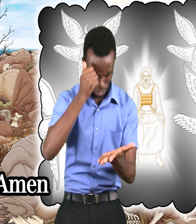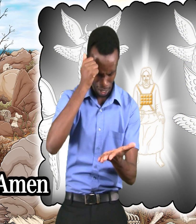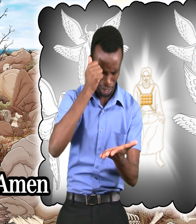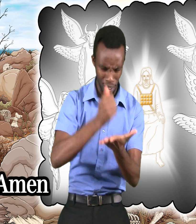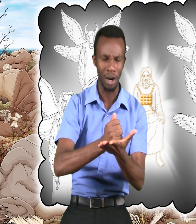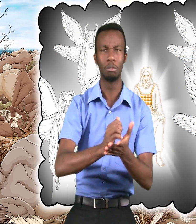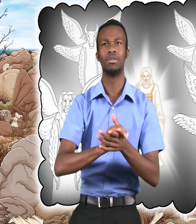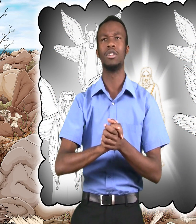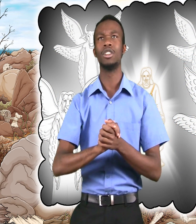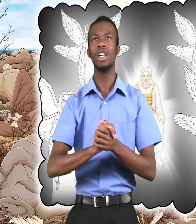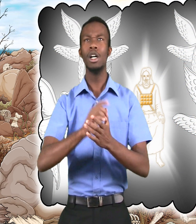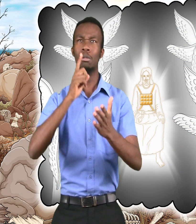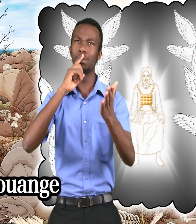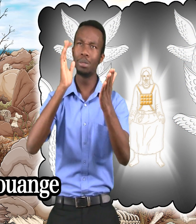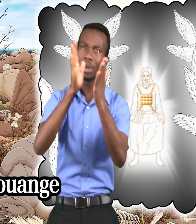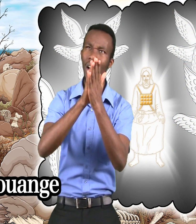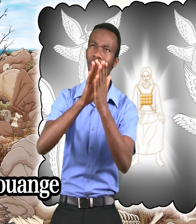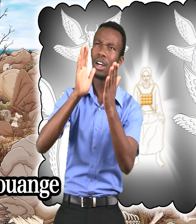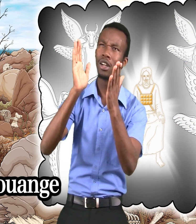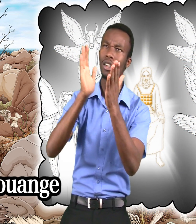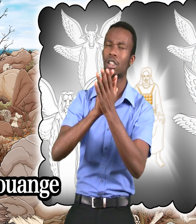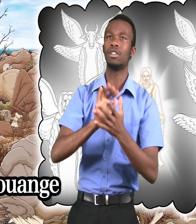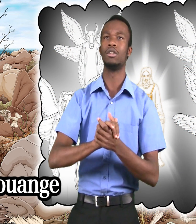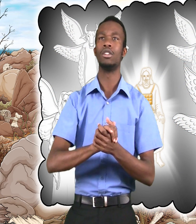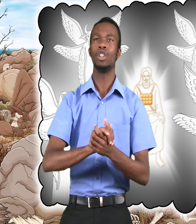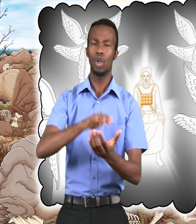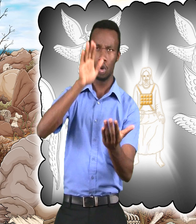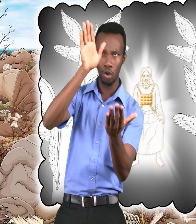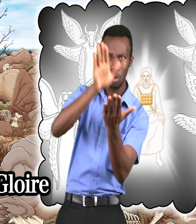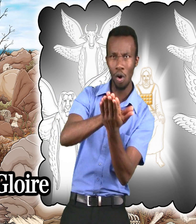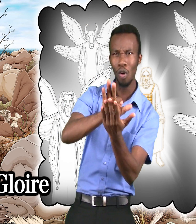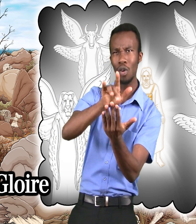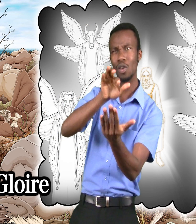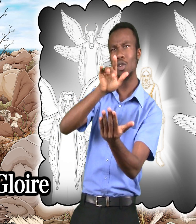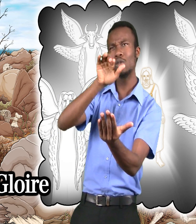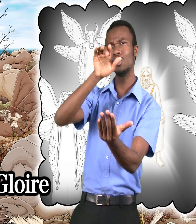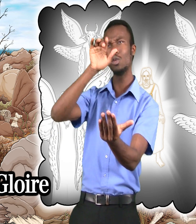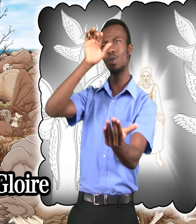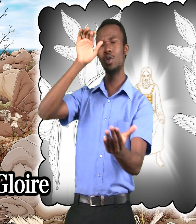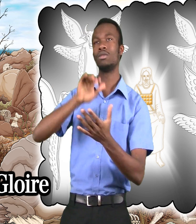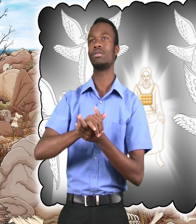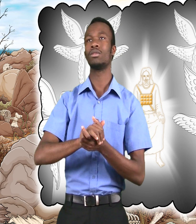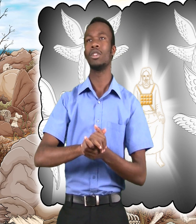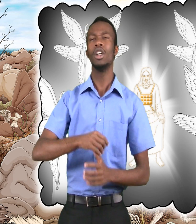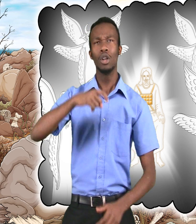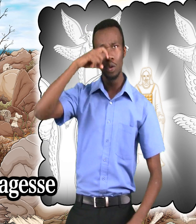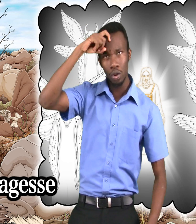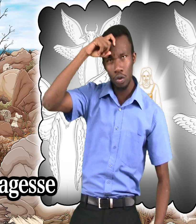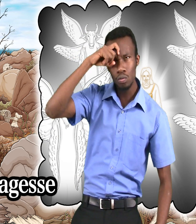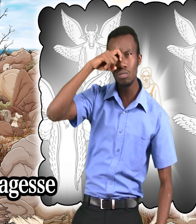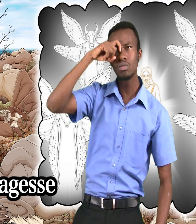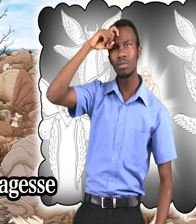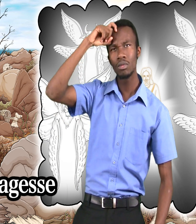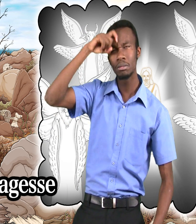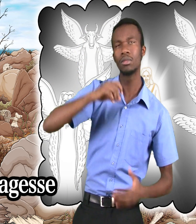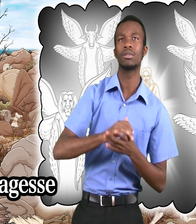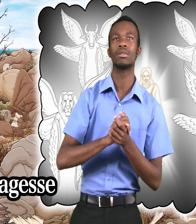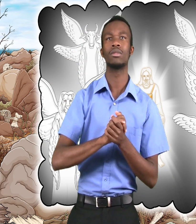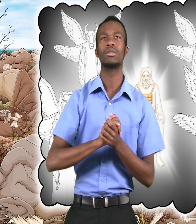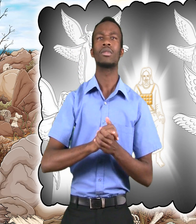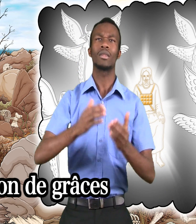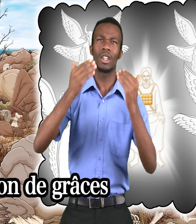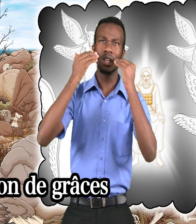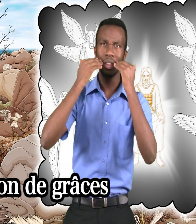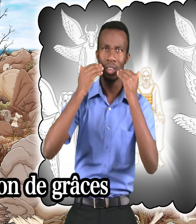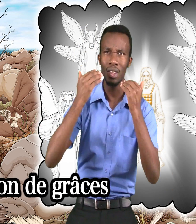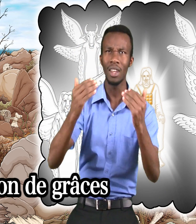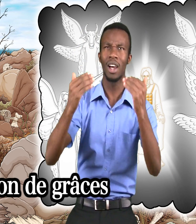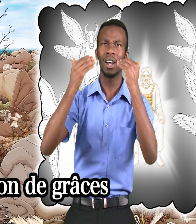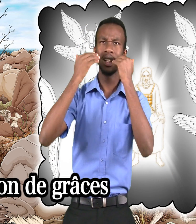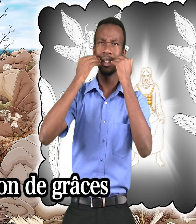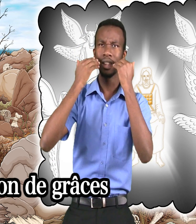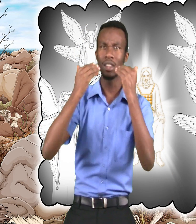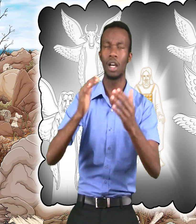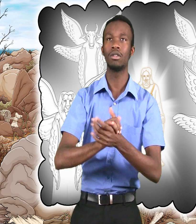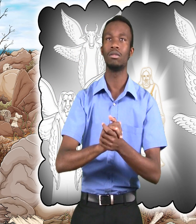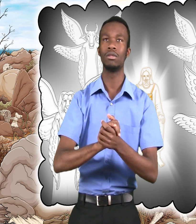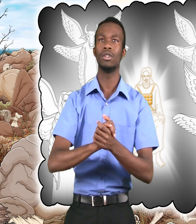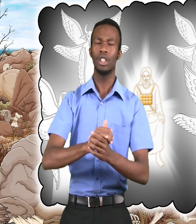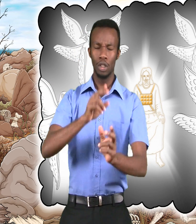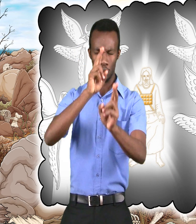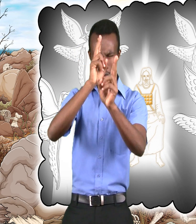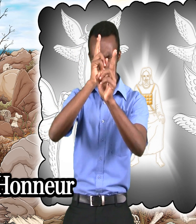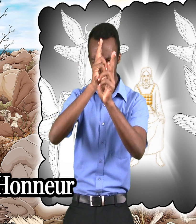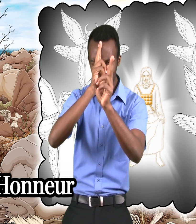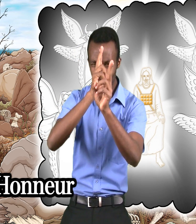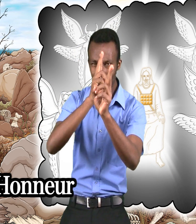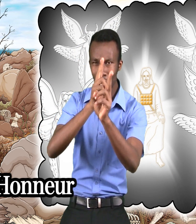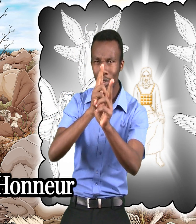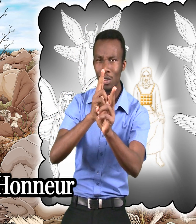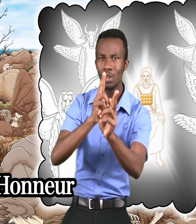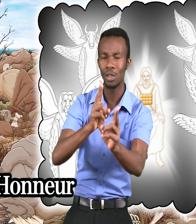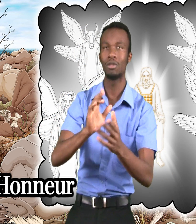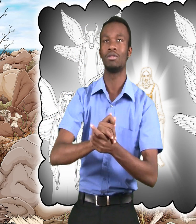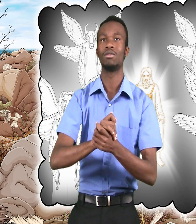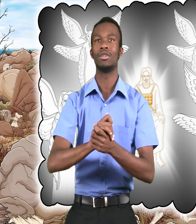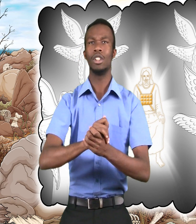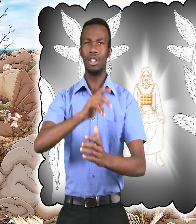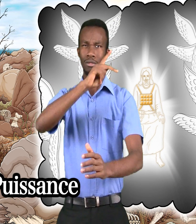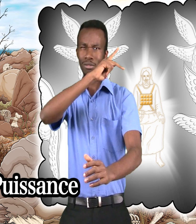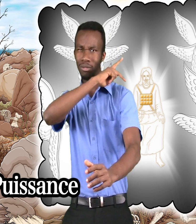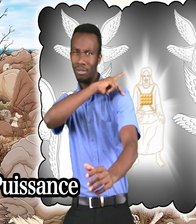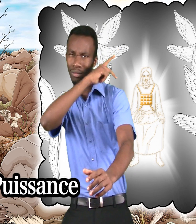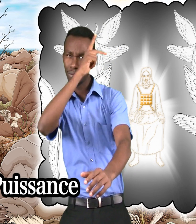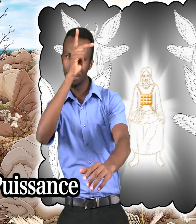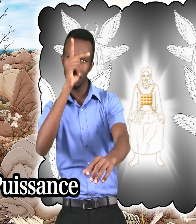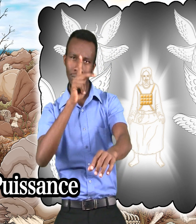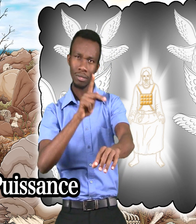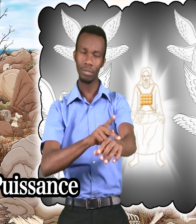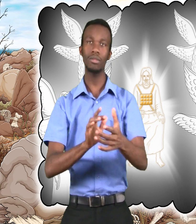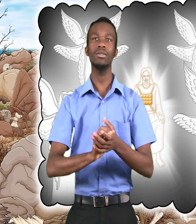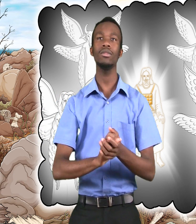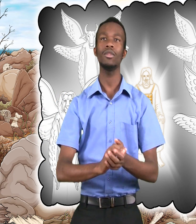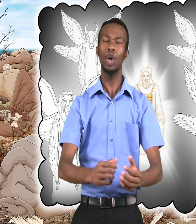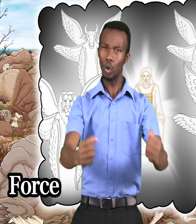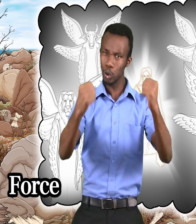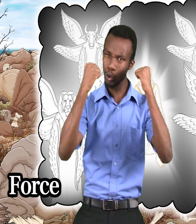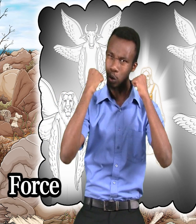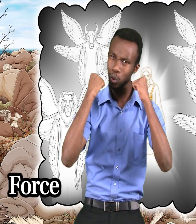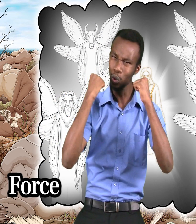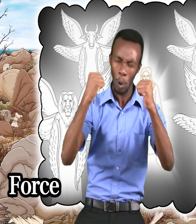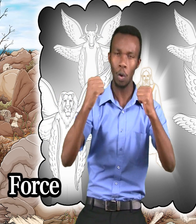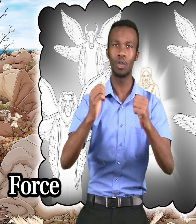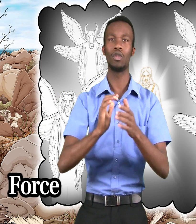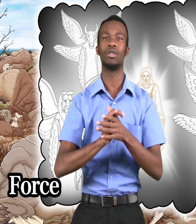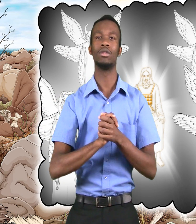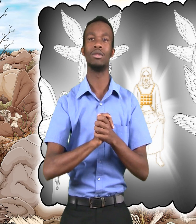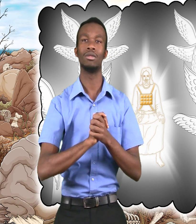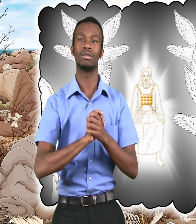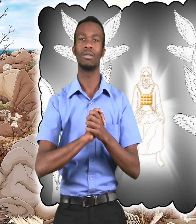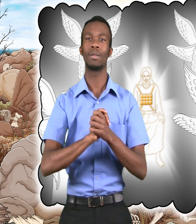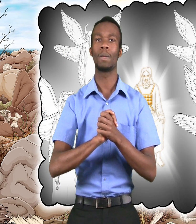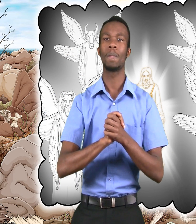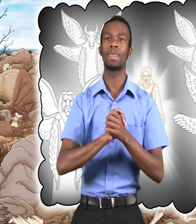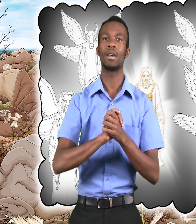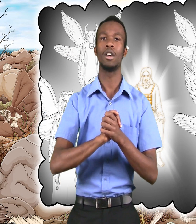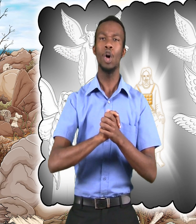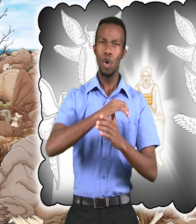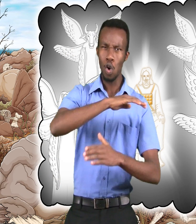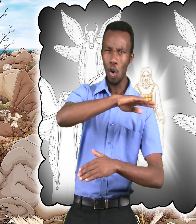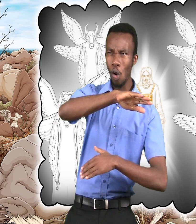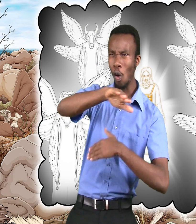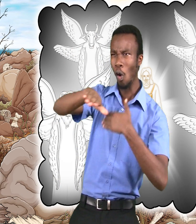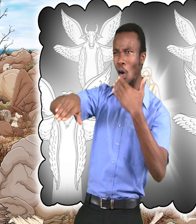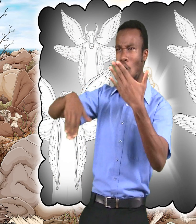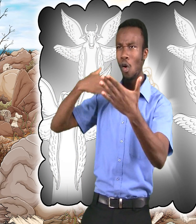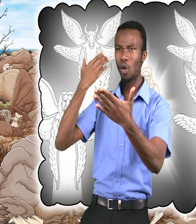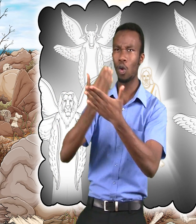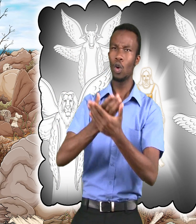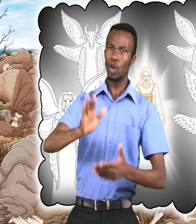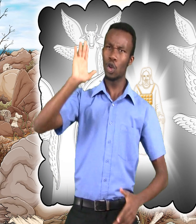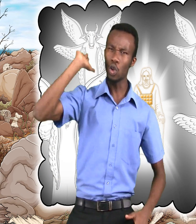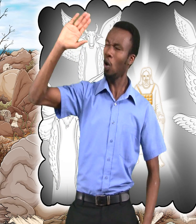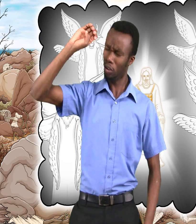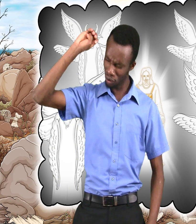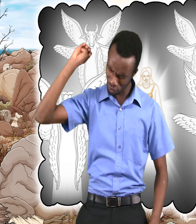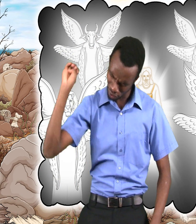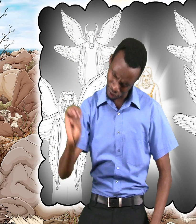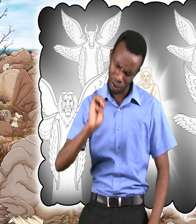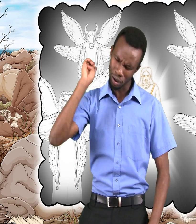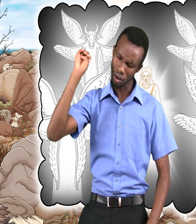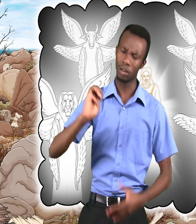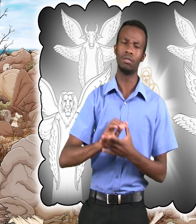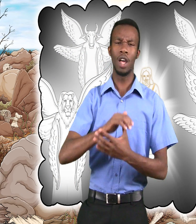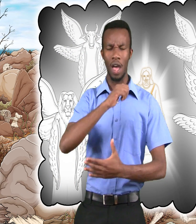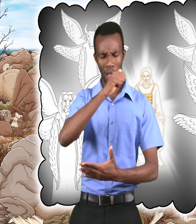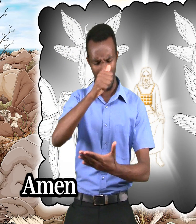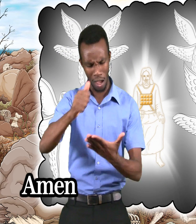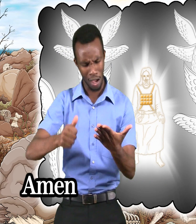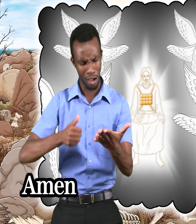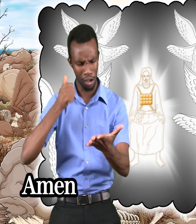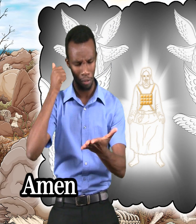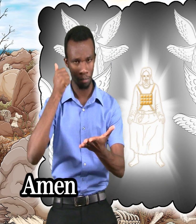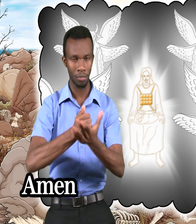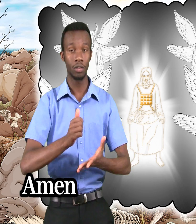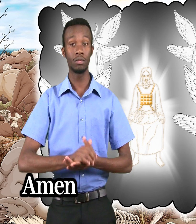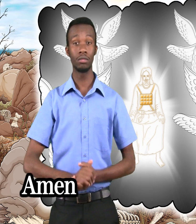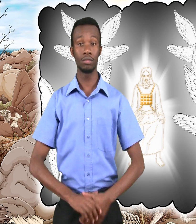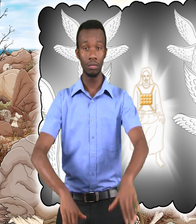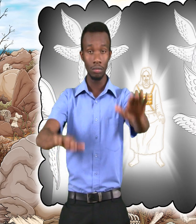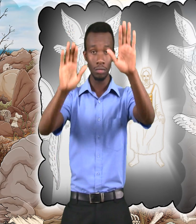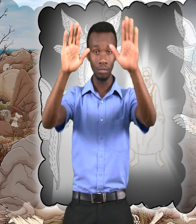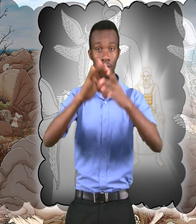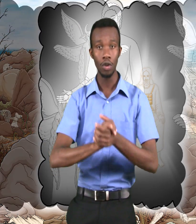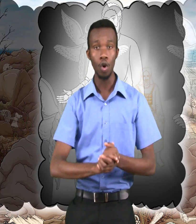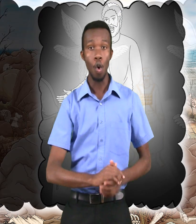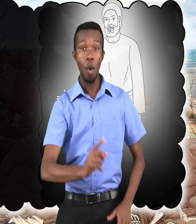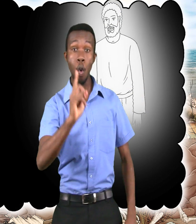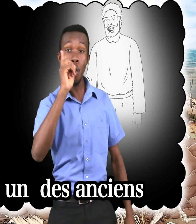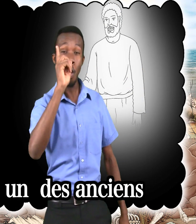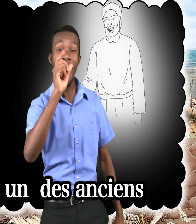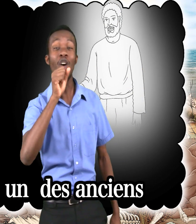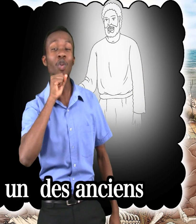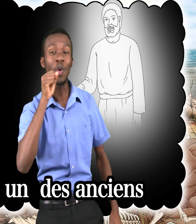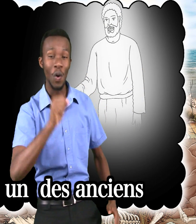Blessing and glory and wisdom and thanks and honor and power and strength be to our God forever and ever! Amen.”